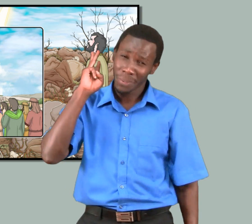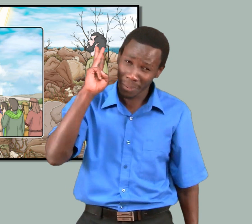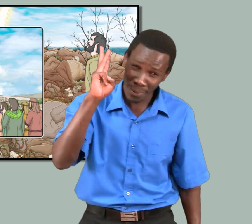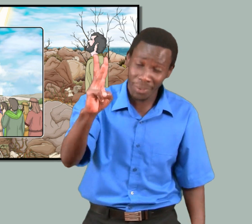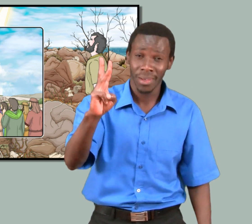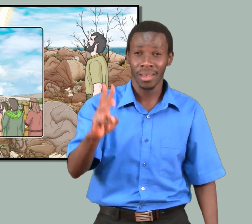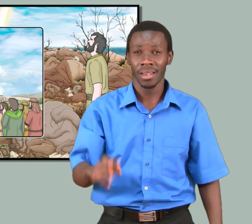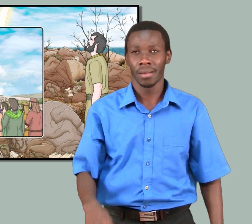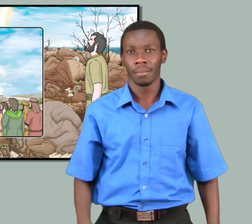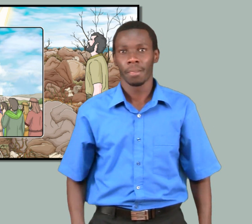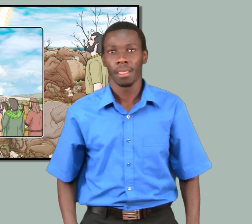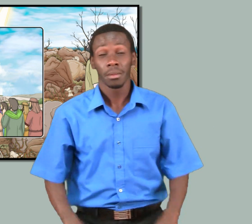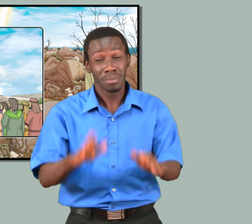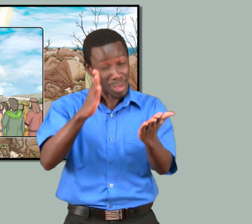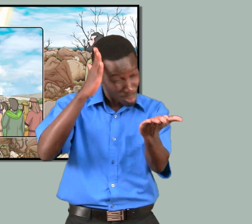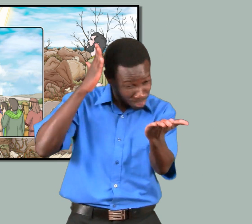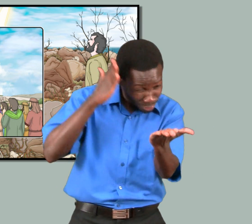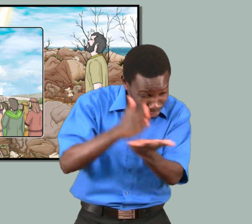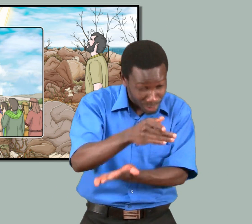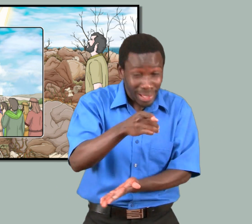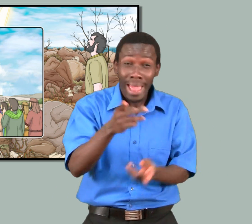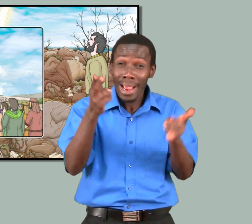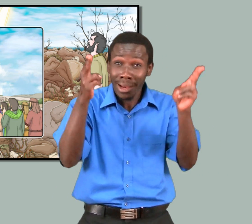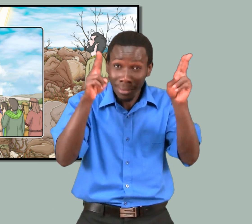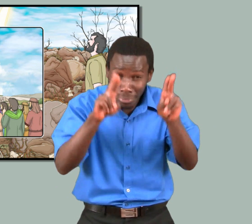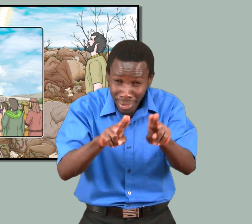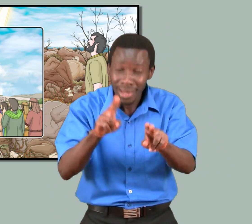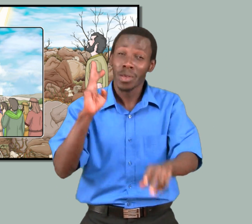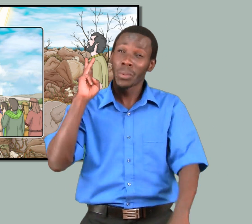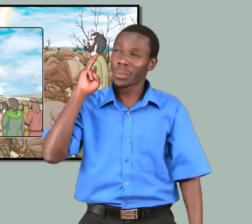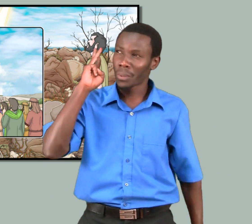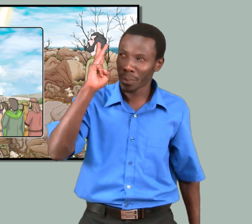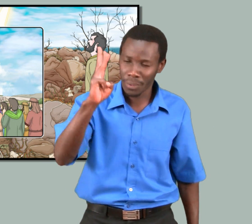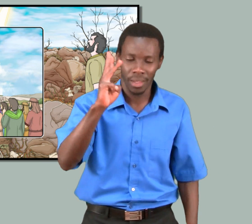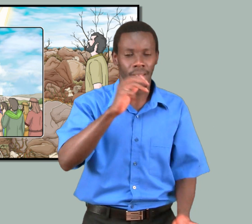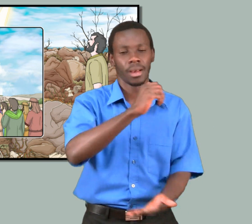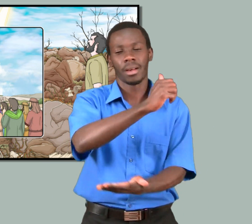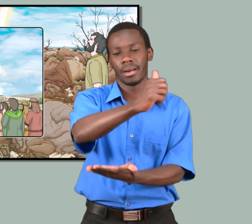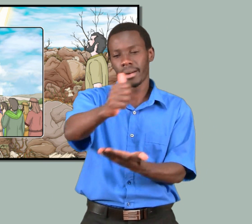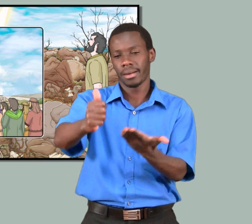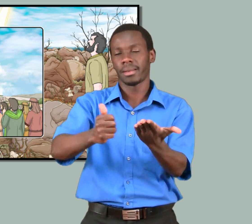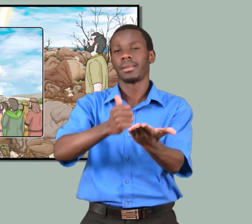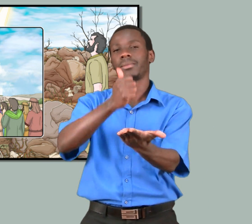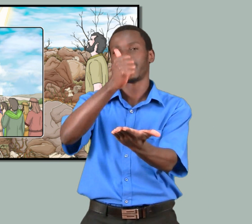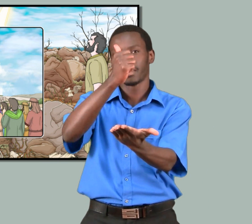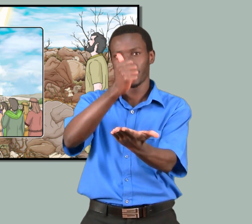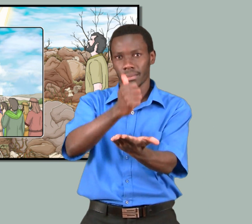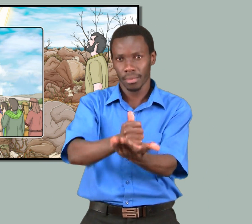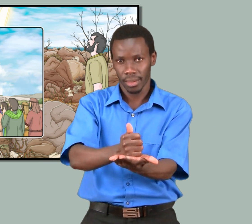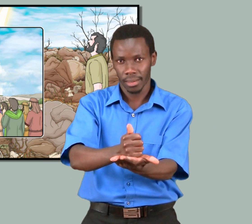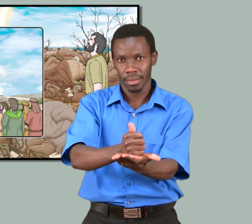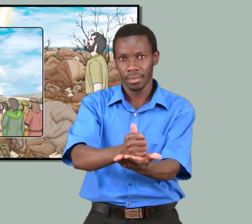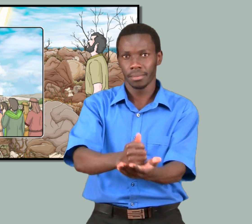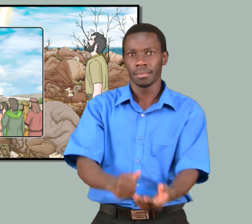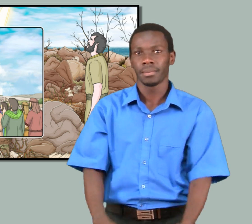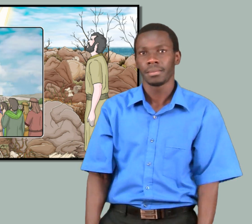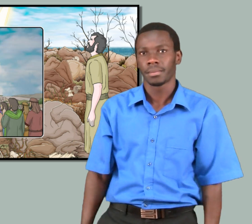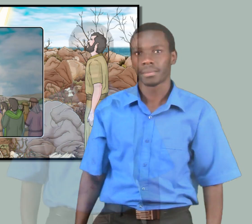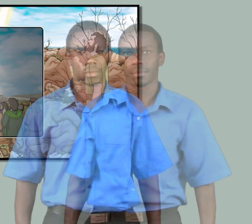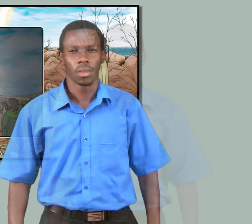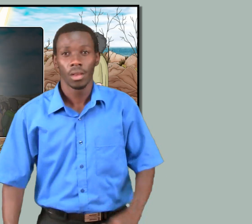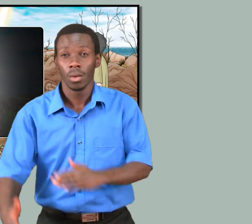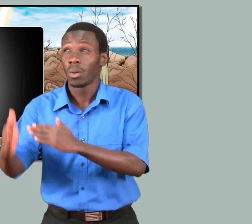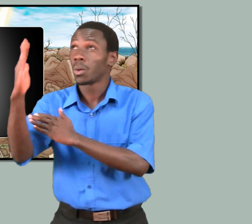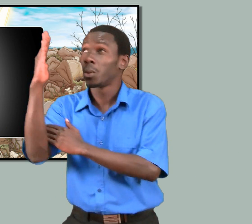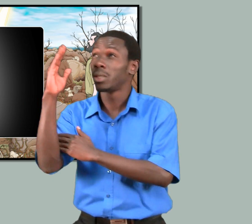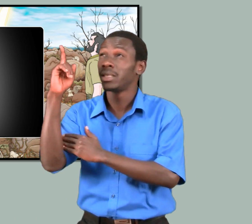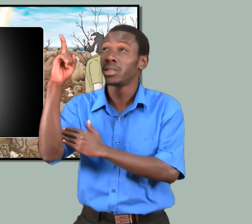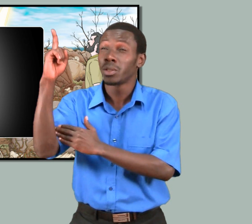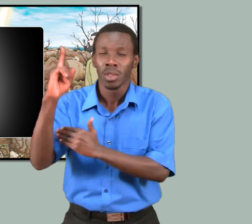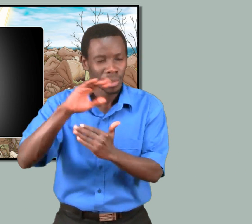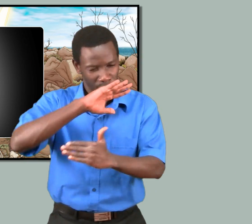So shall it be! Amen.